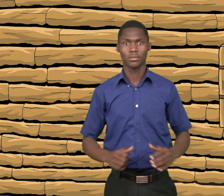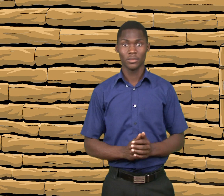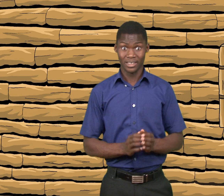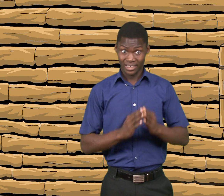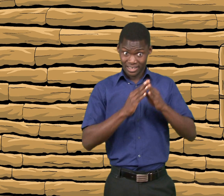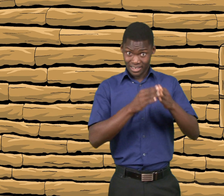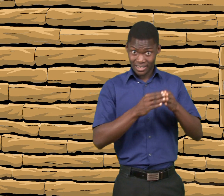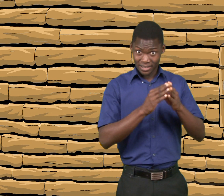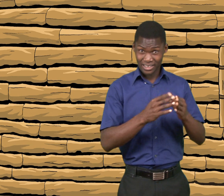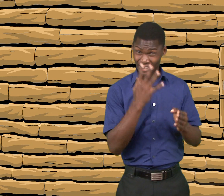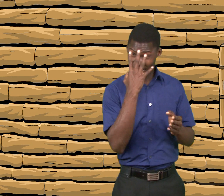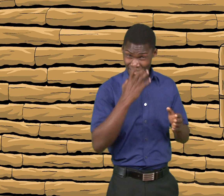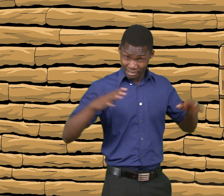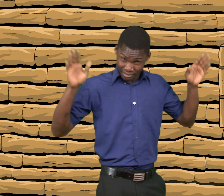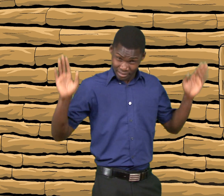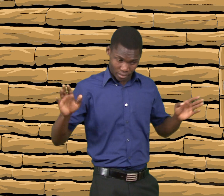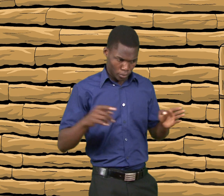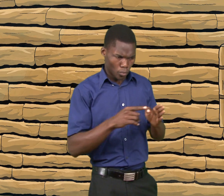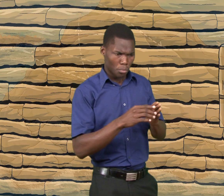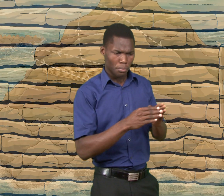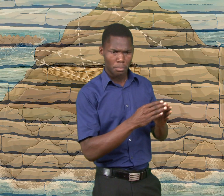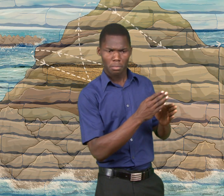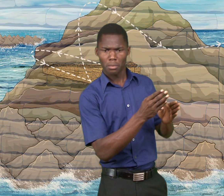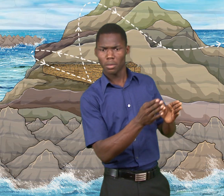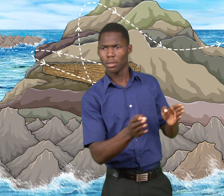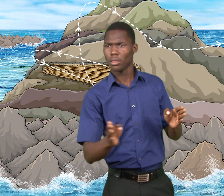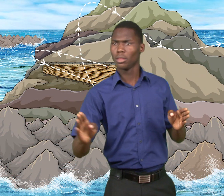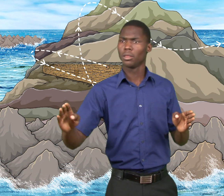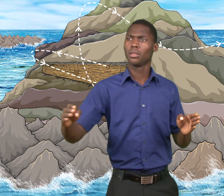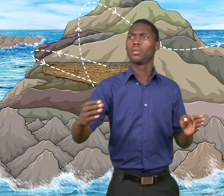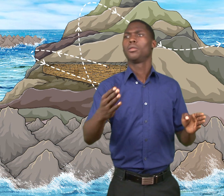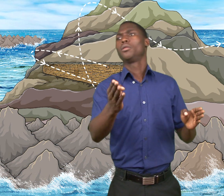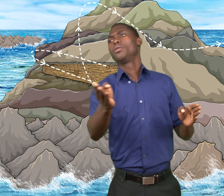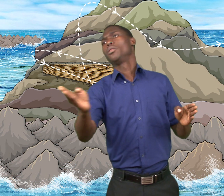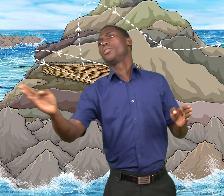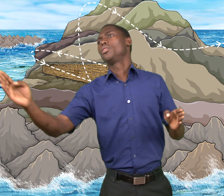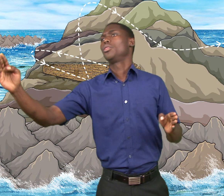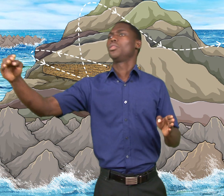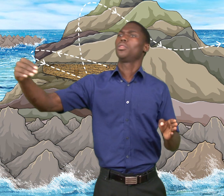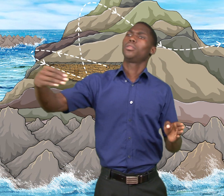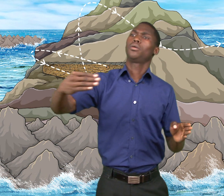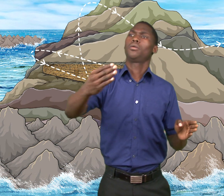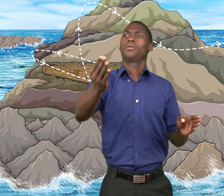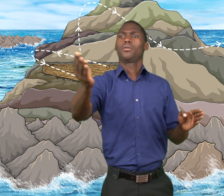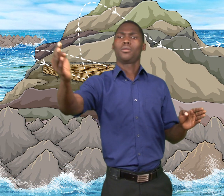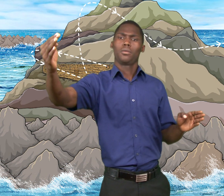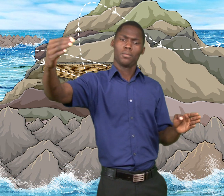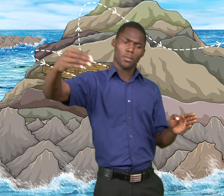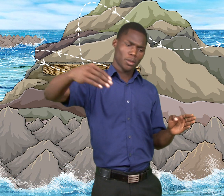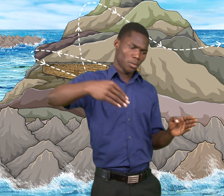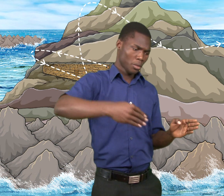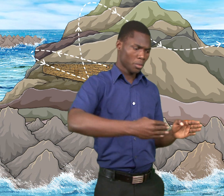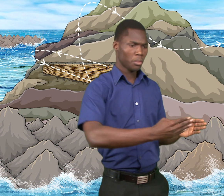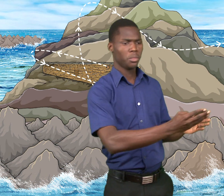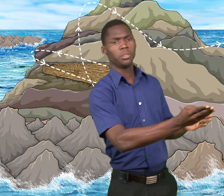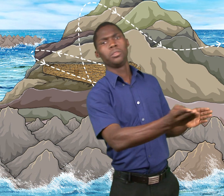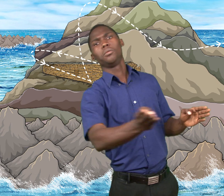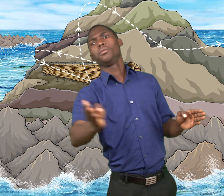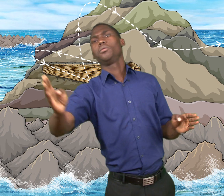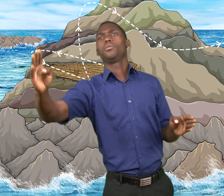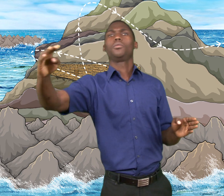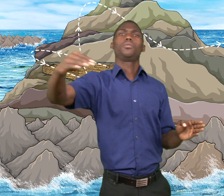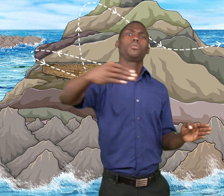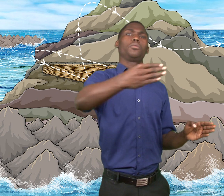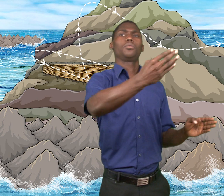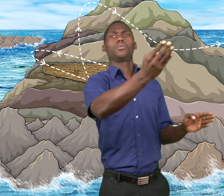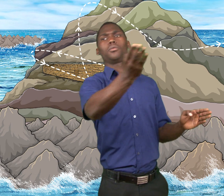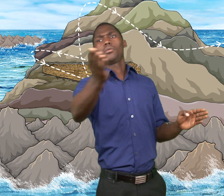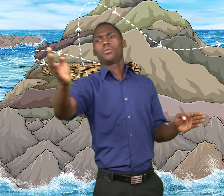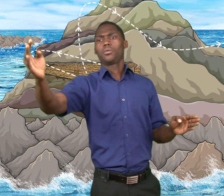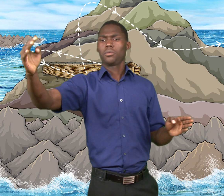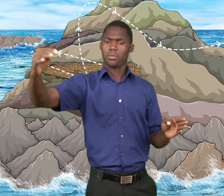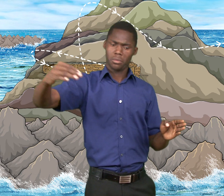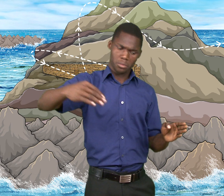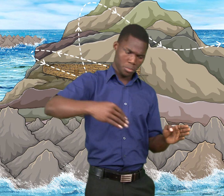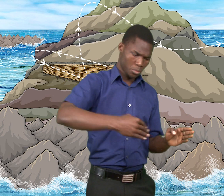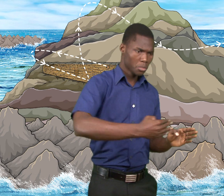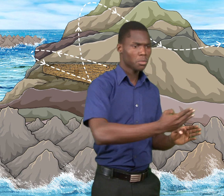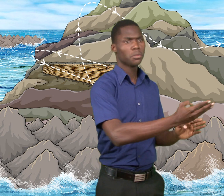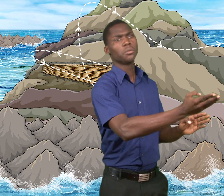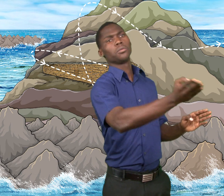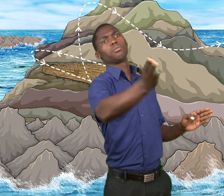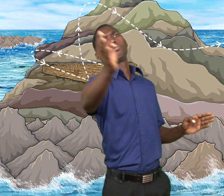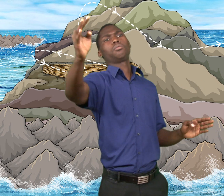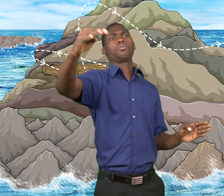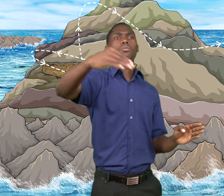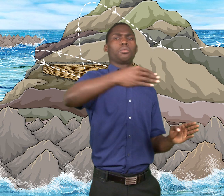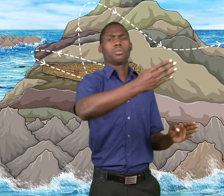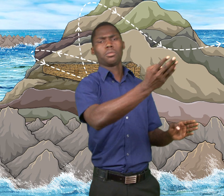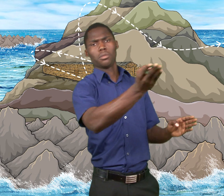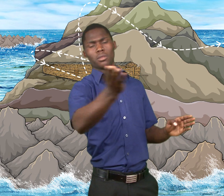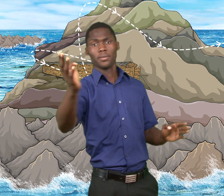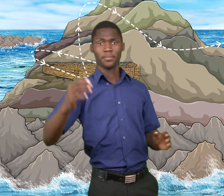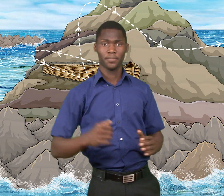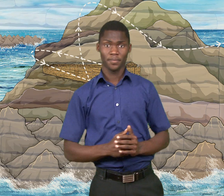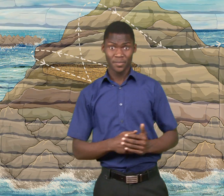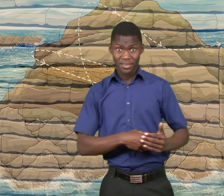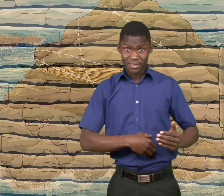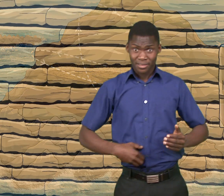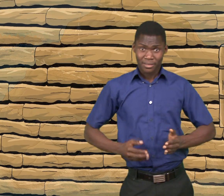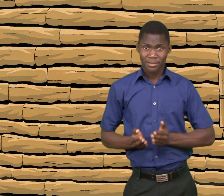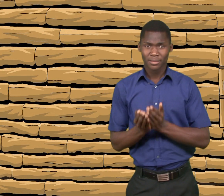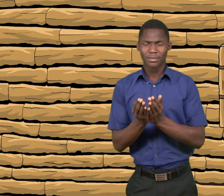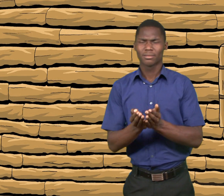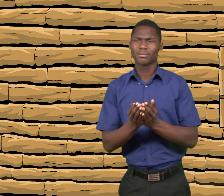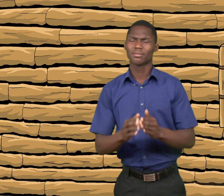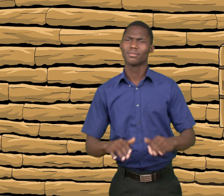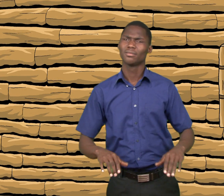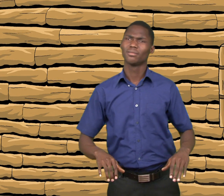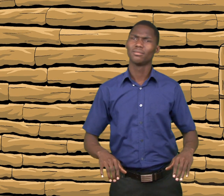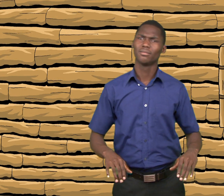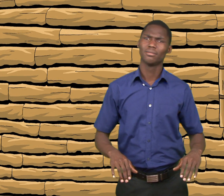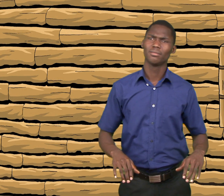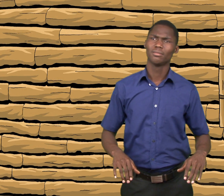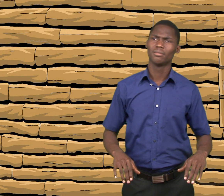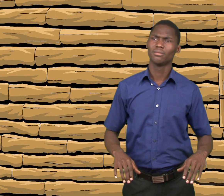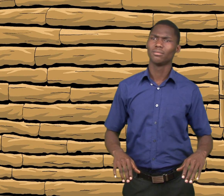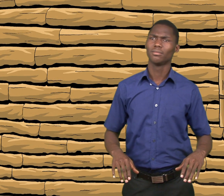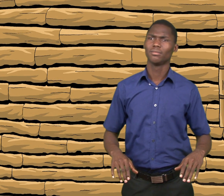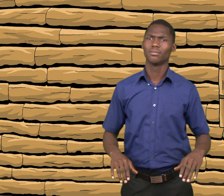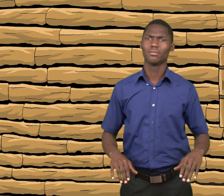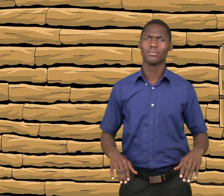It kept flying back and forth until the waters had dried up from the earth.